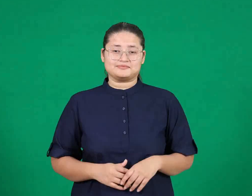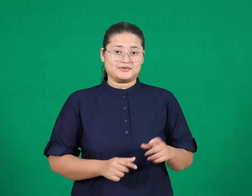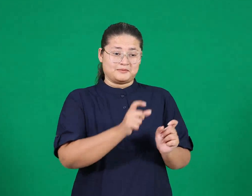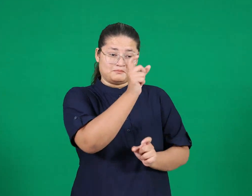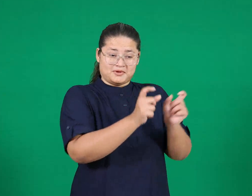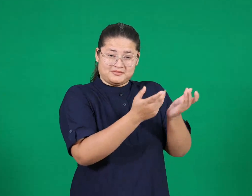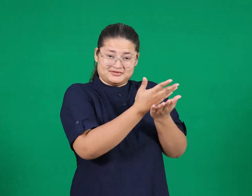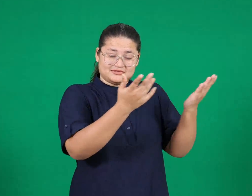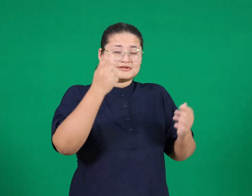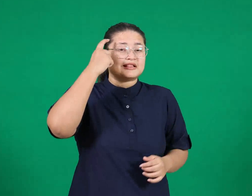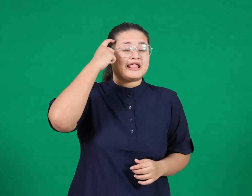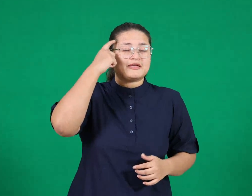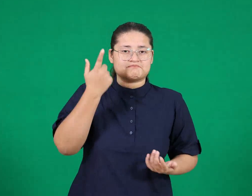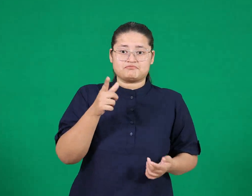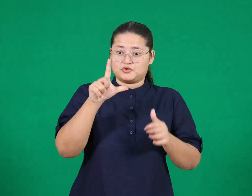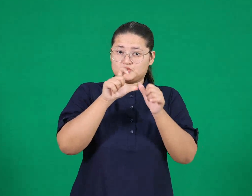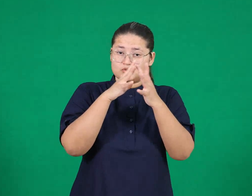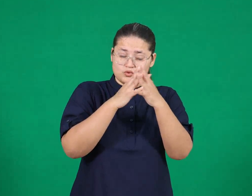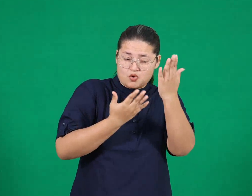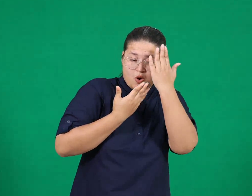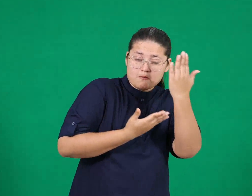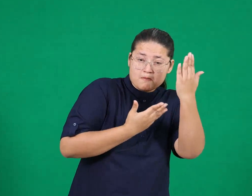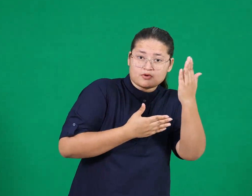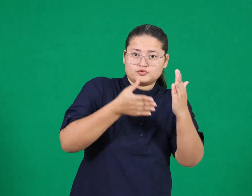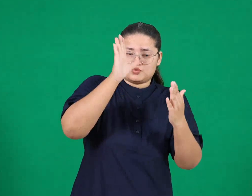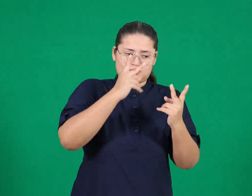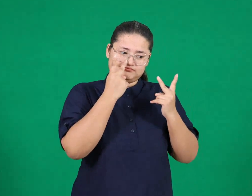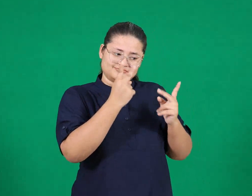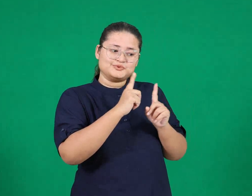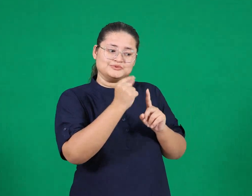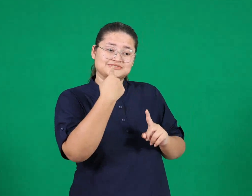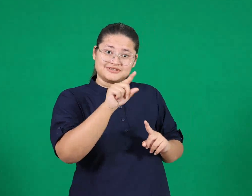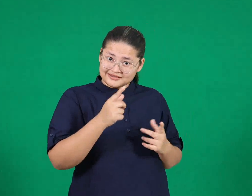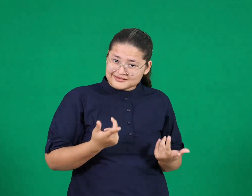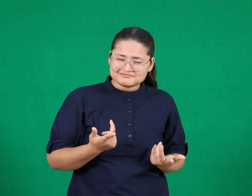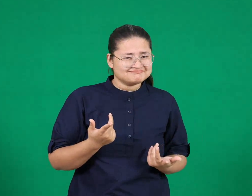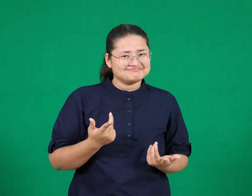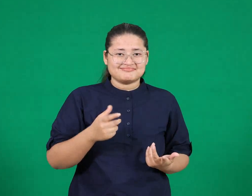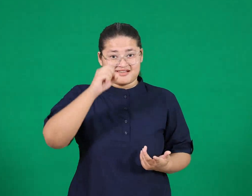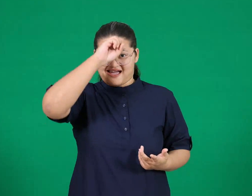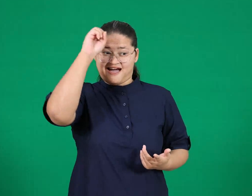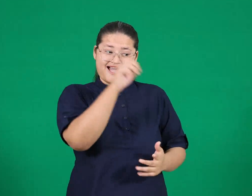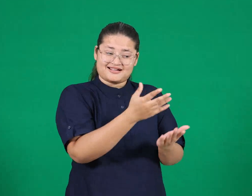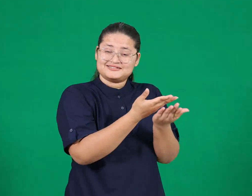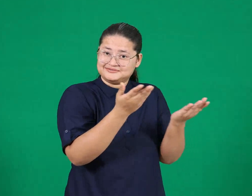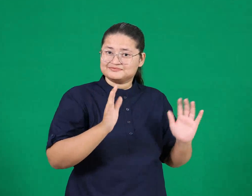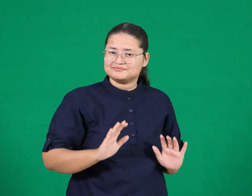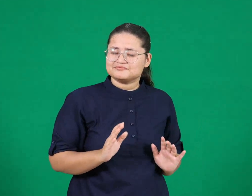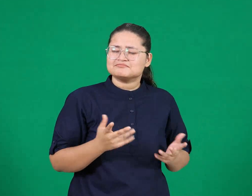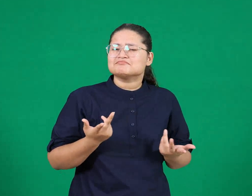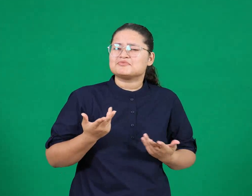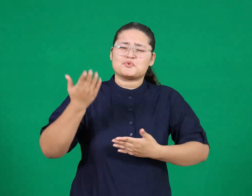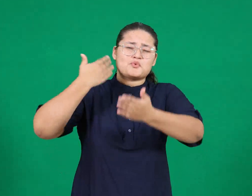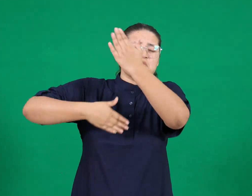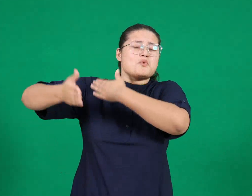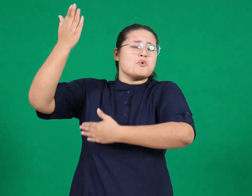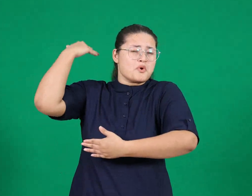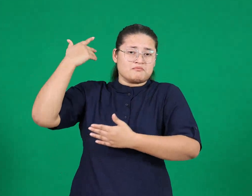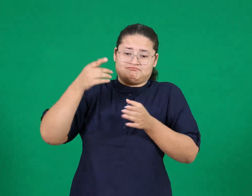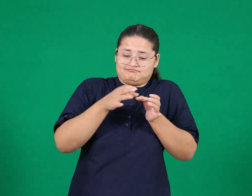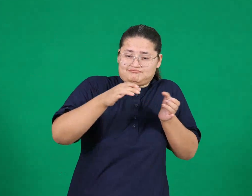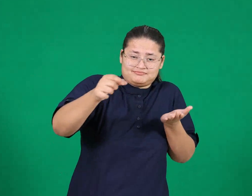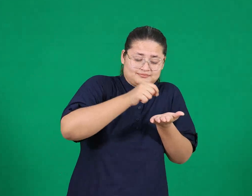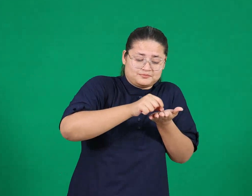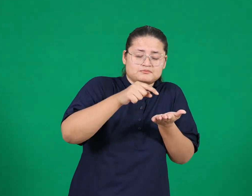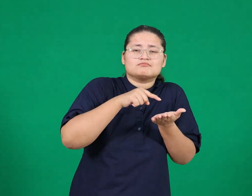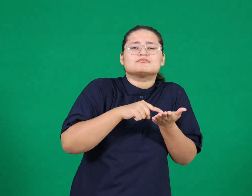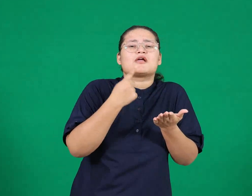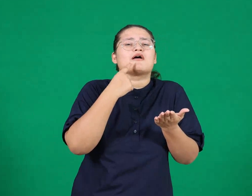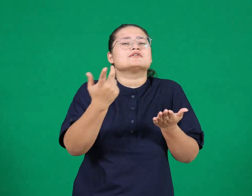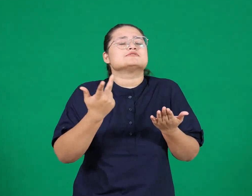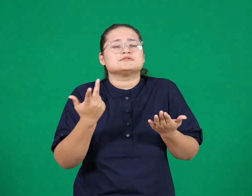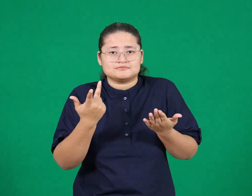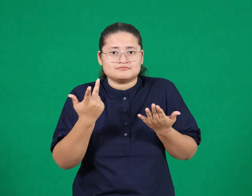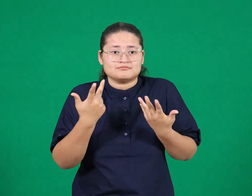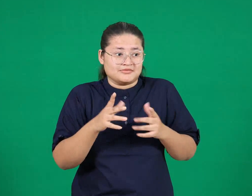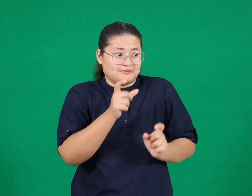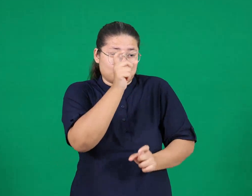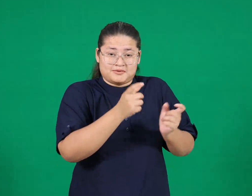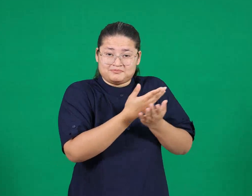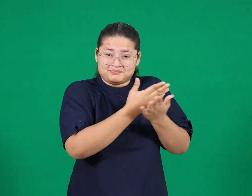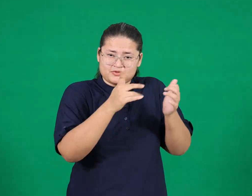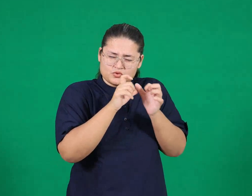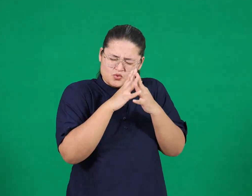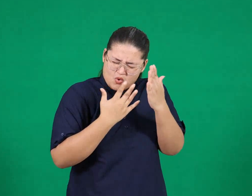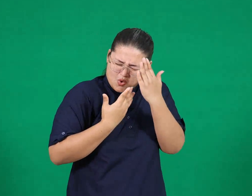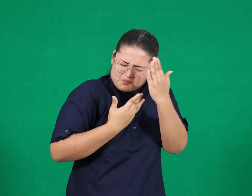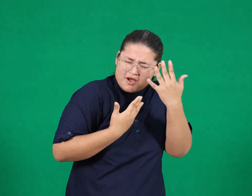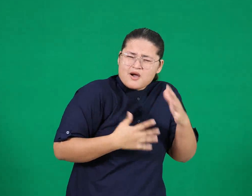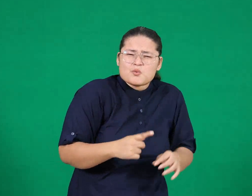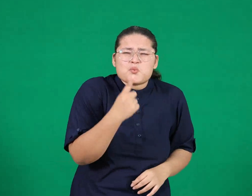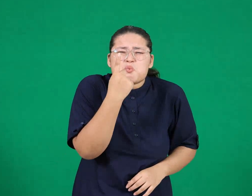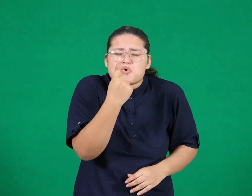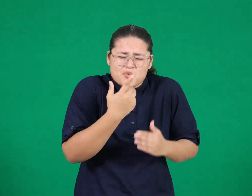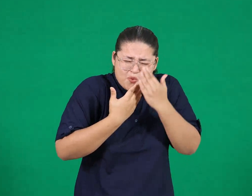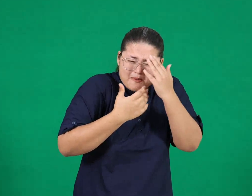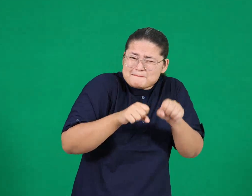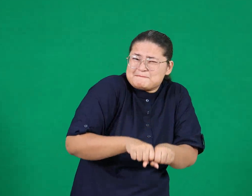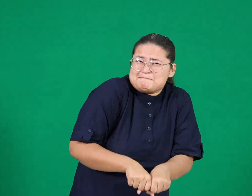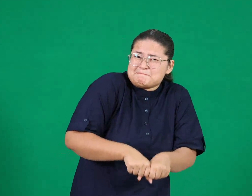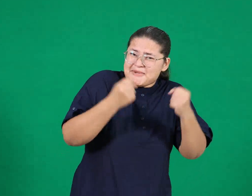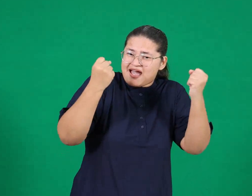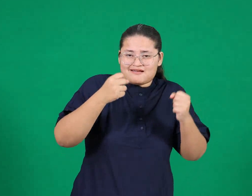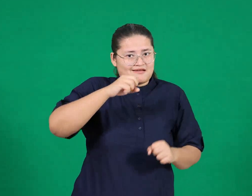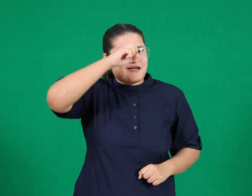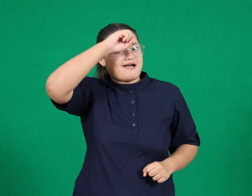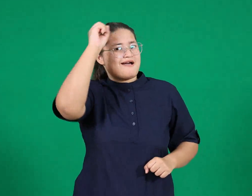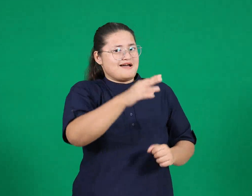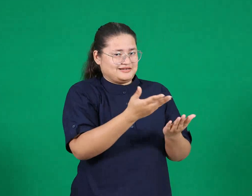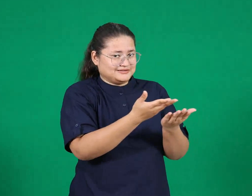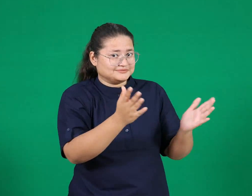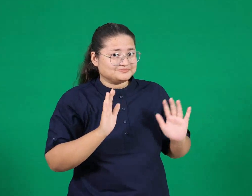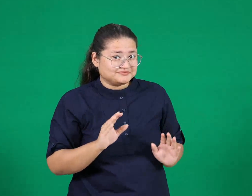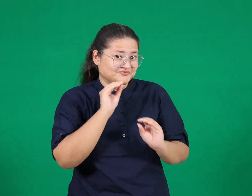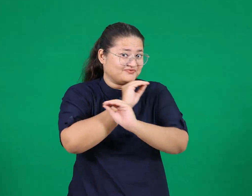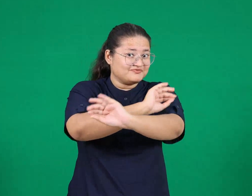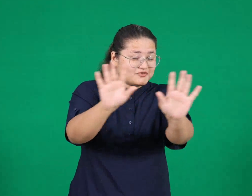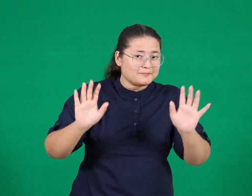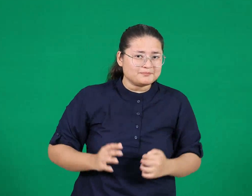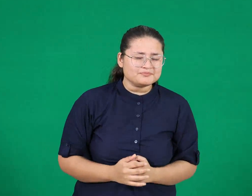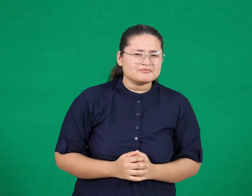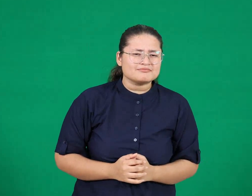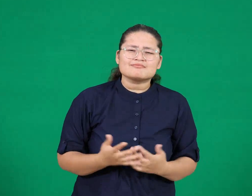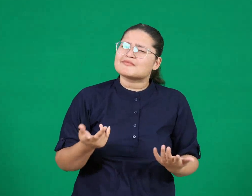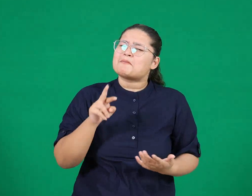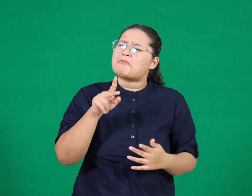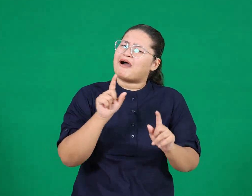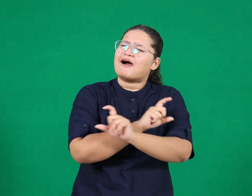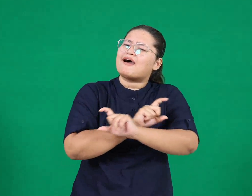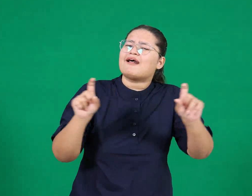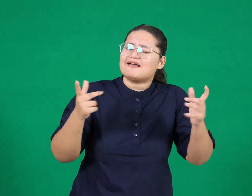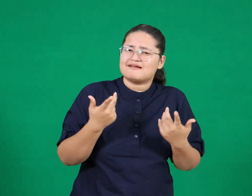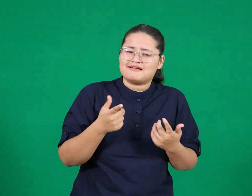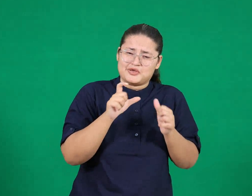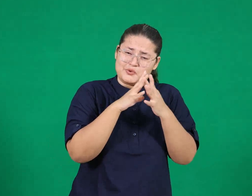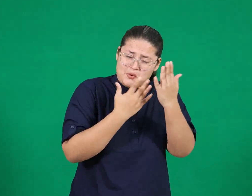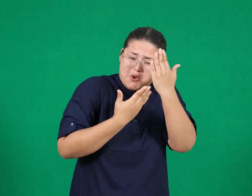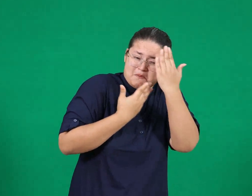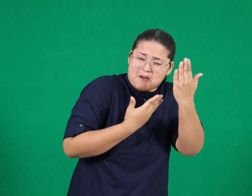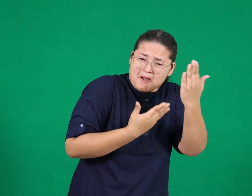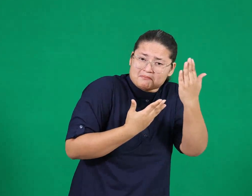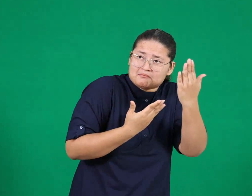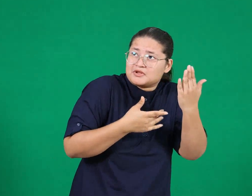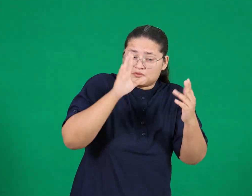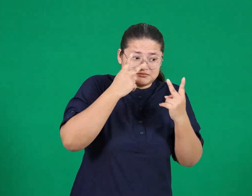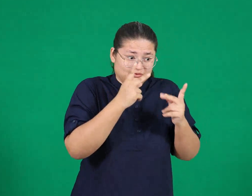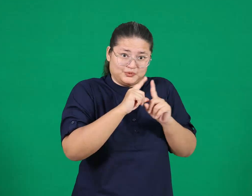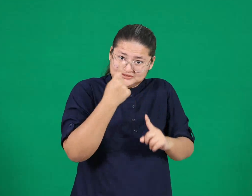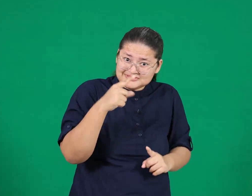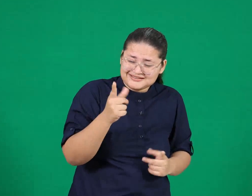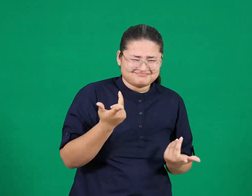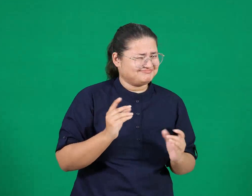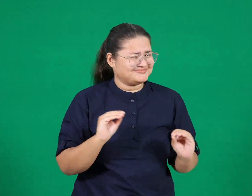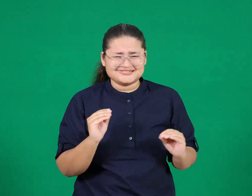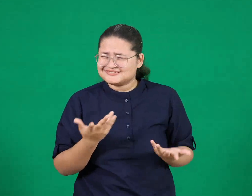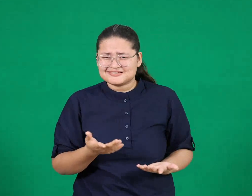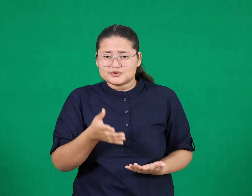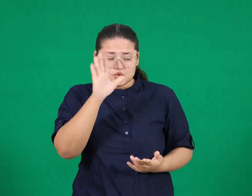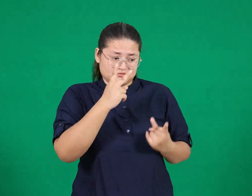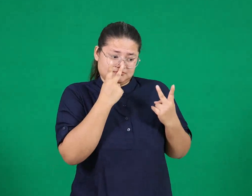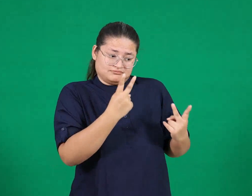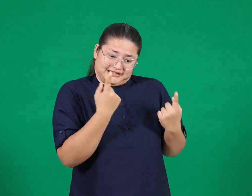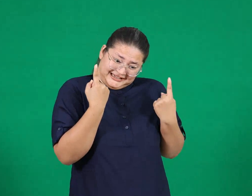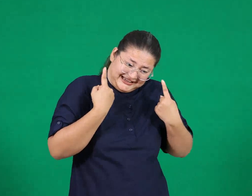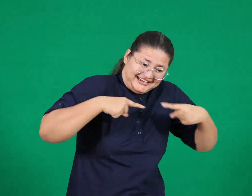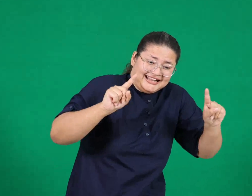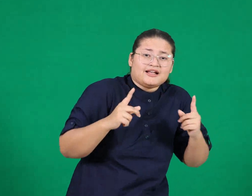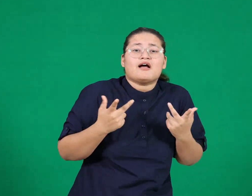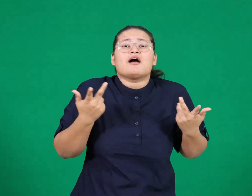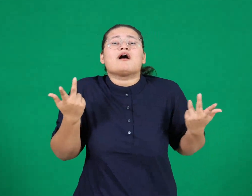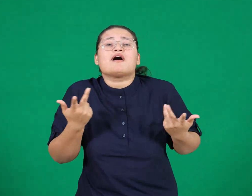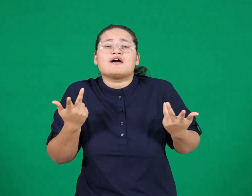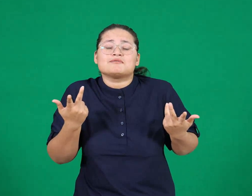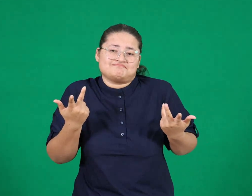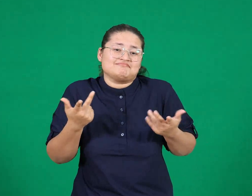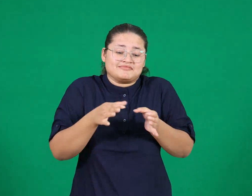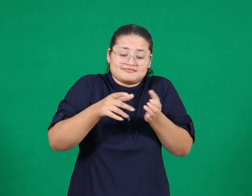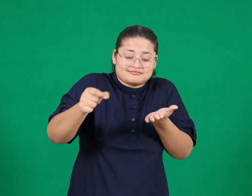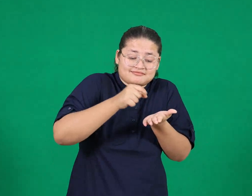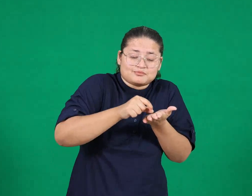All who rely on works of the law are under a curse. For it is written: "Cursed is everyone who does not continue to do everything written in the Book of the Law."